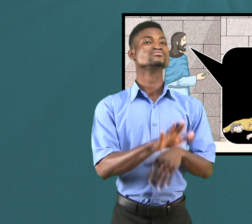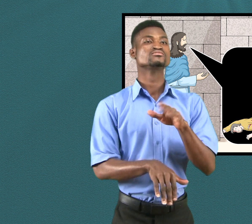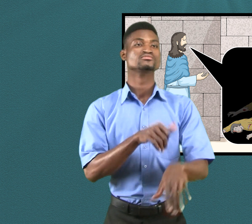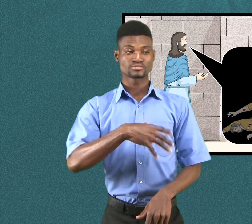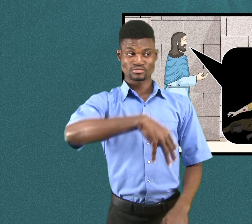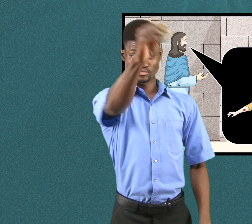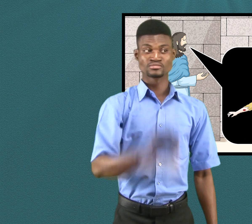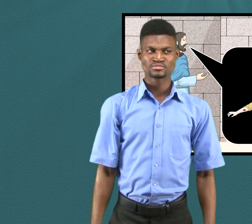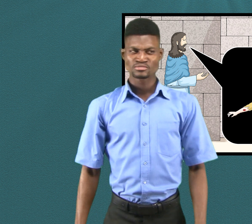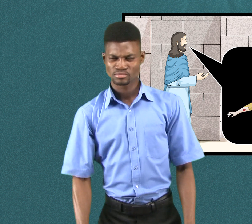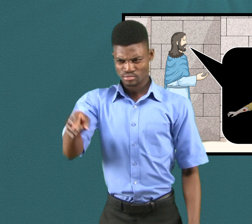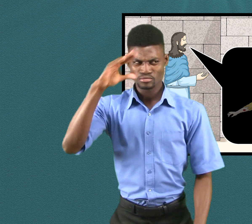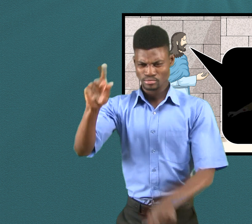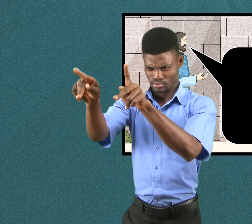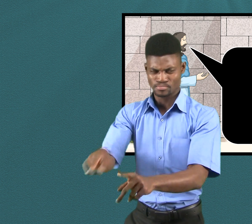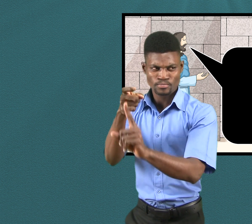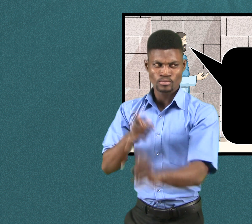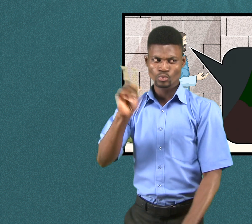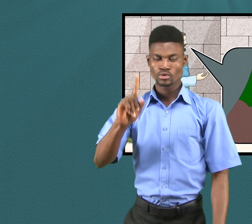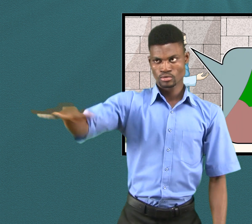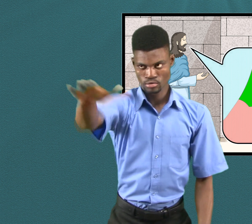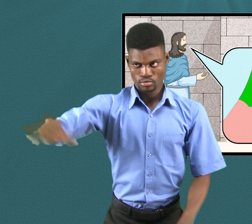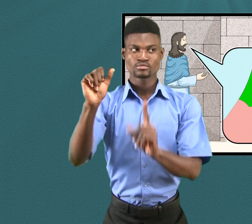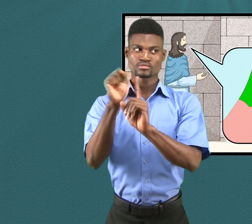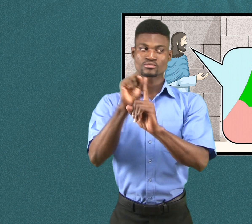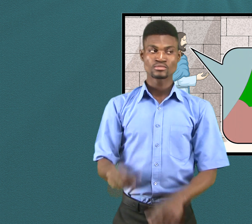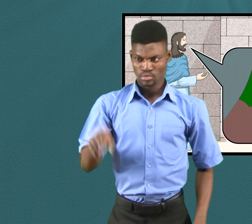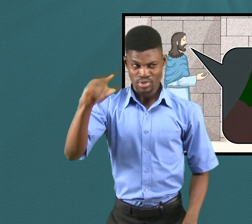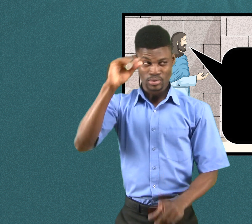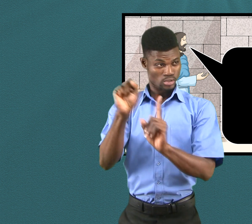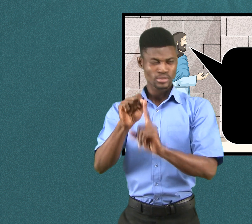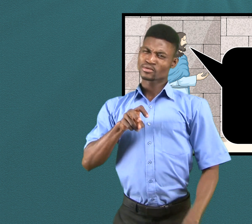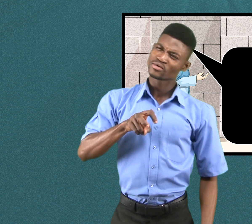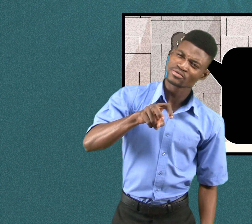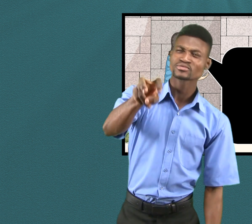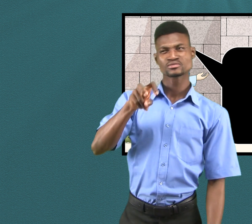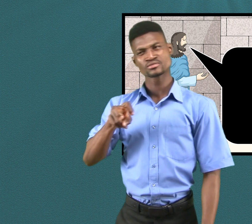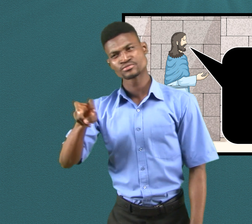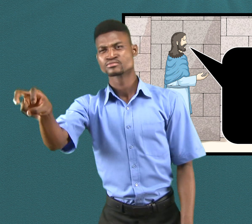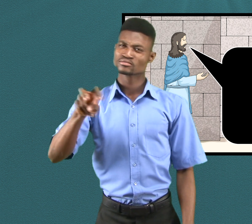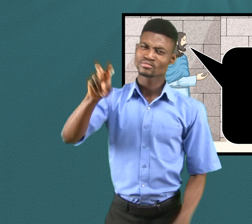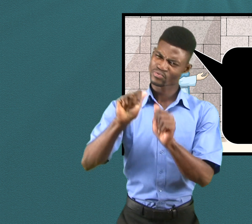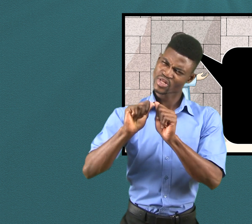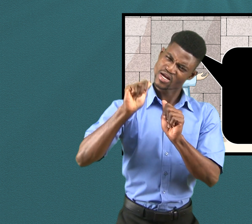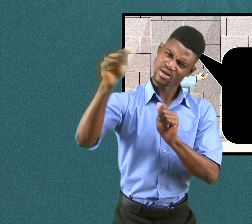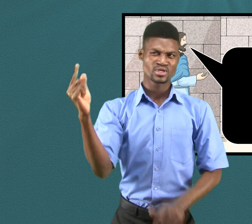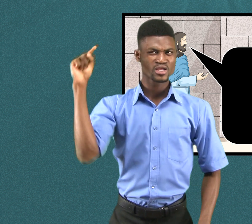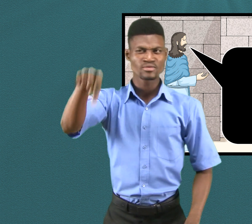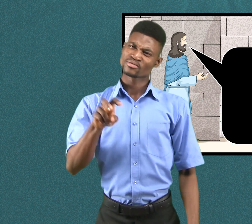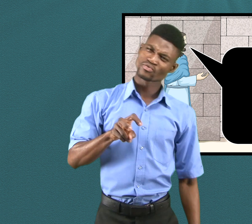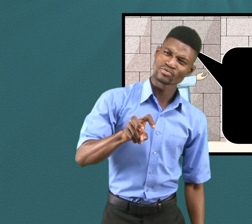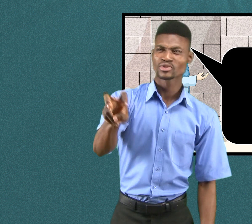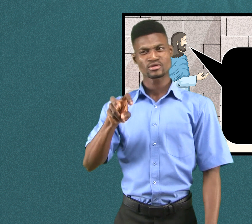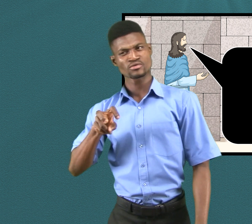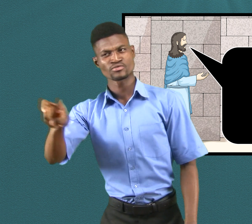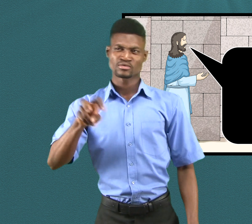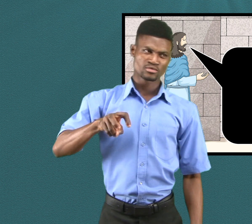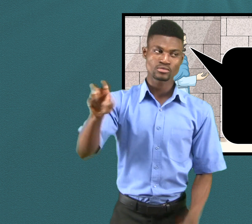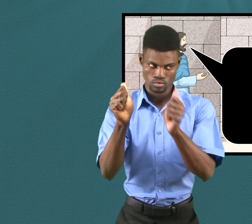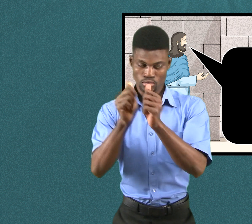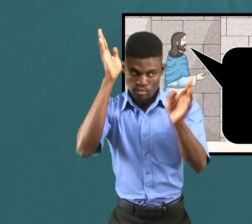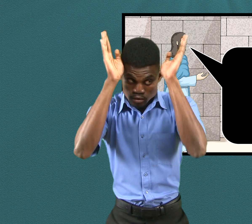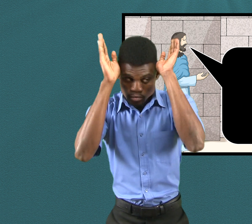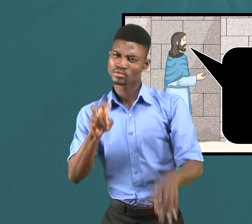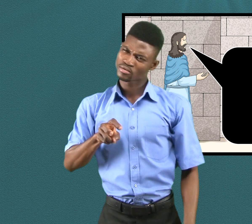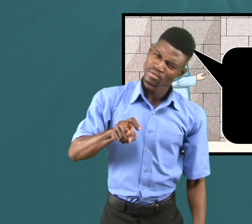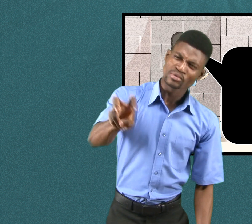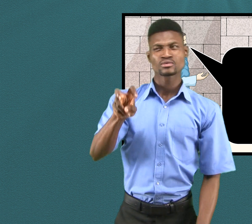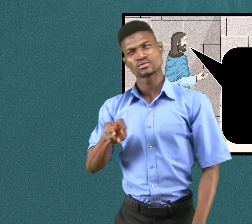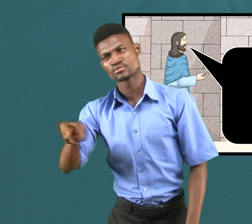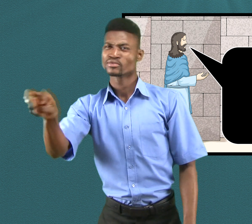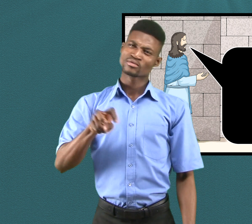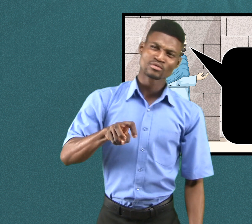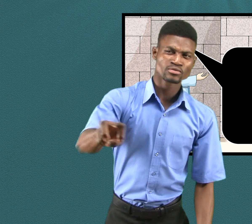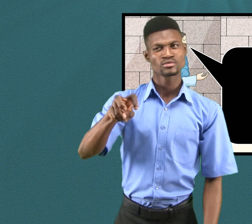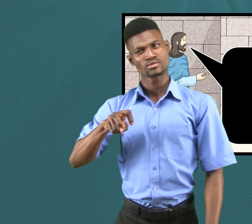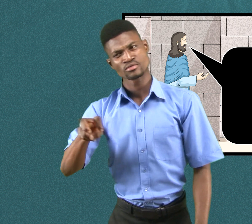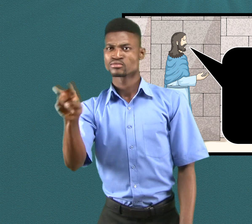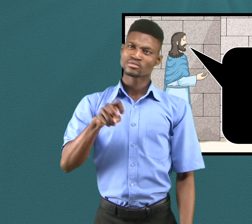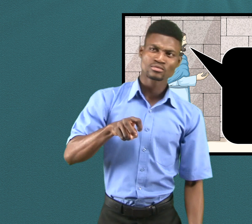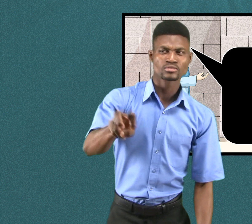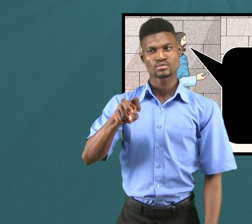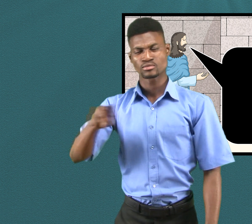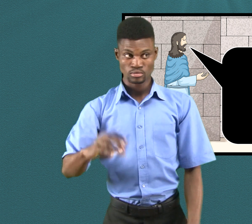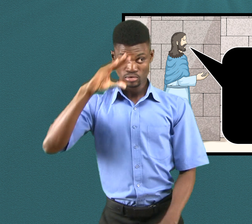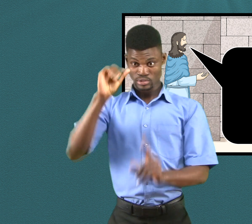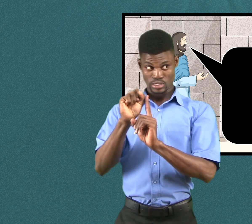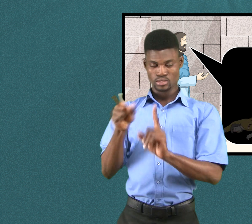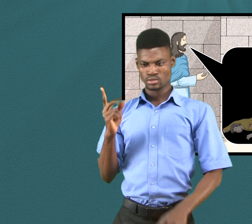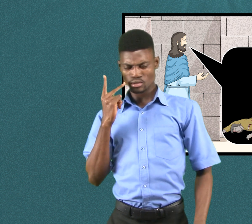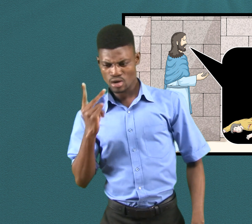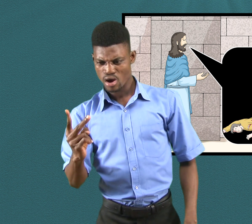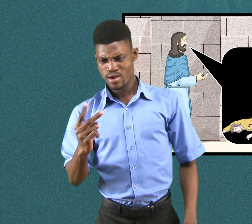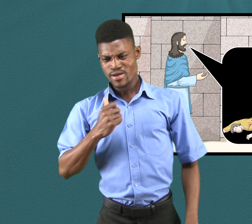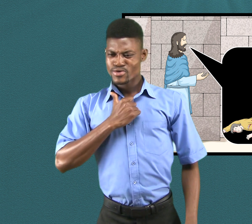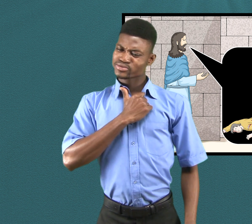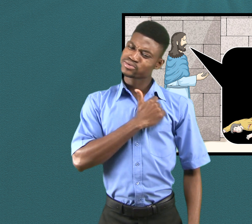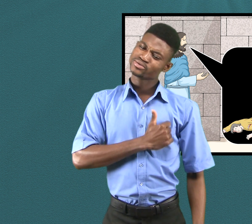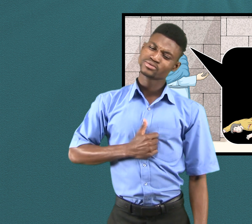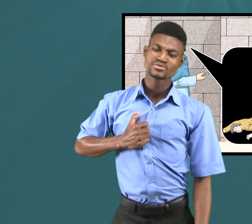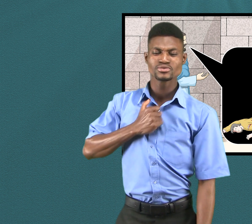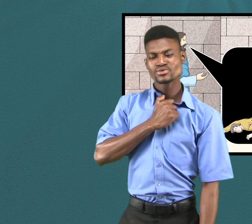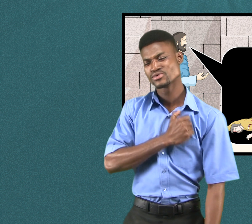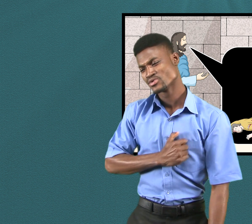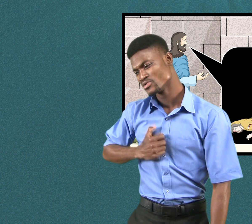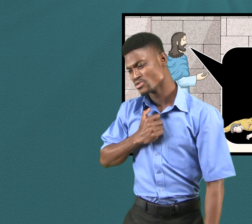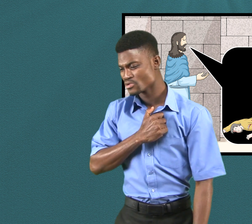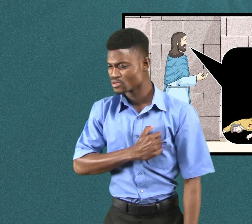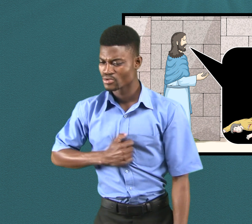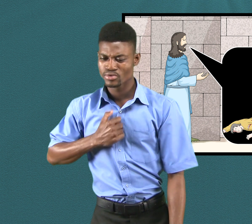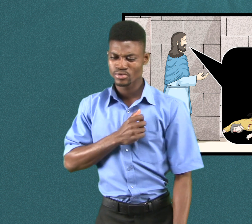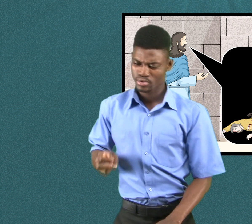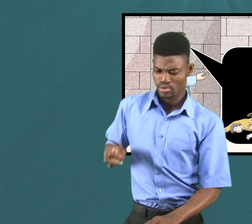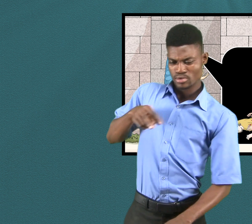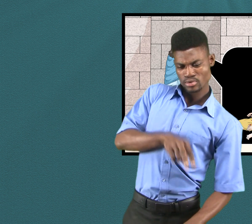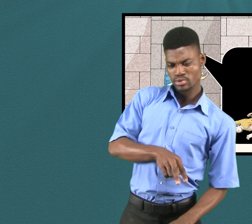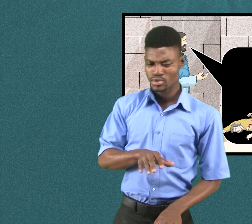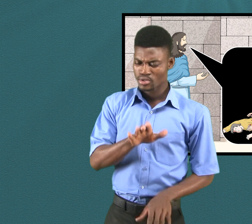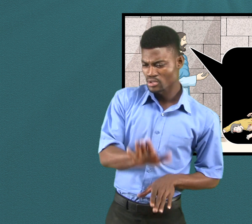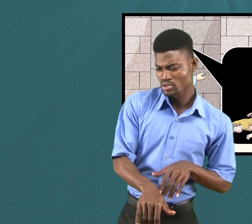But when a Samaritan on a journey came upon him, he looked at him and had compassion.